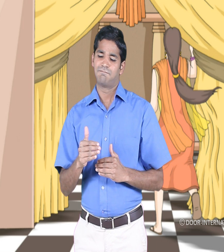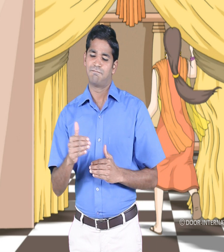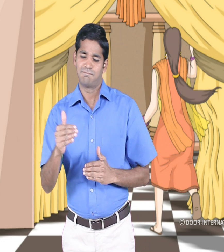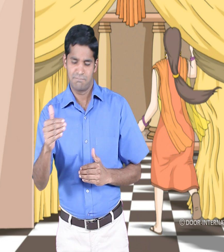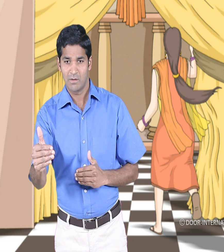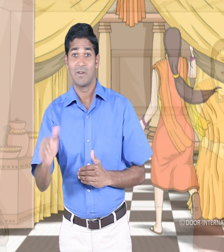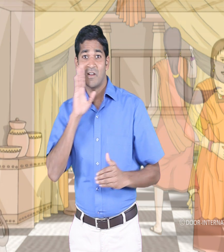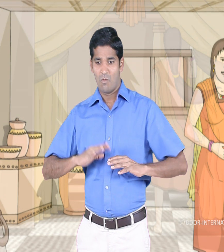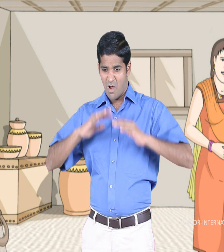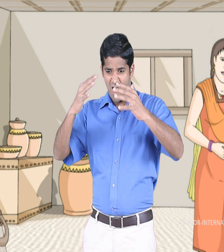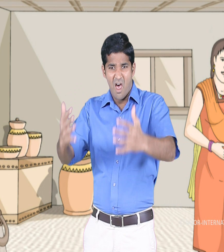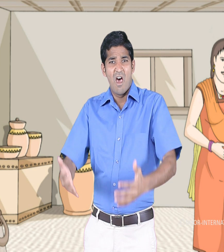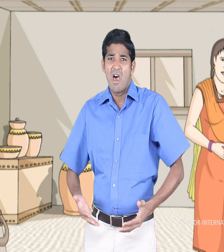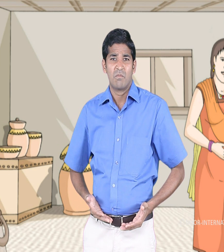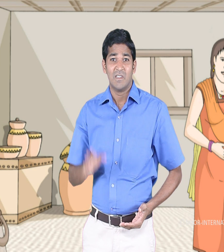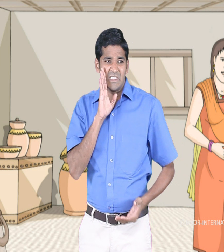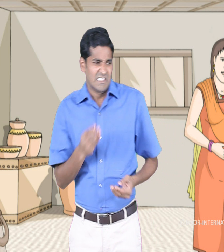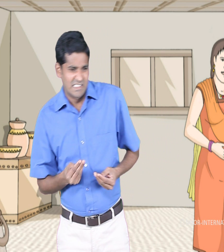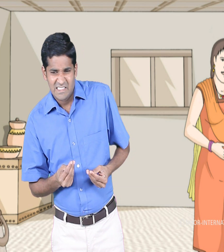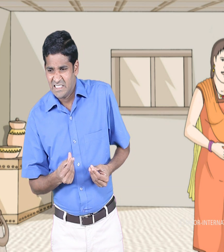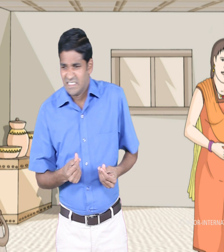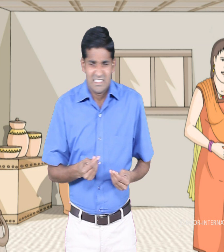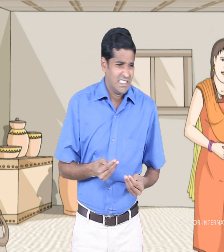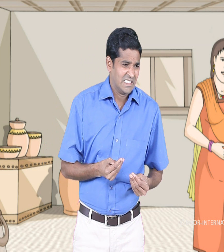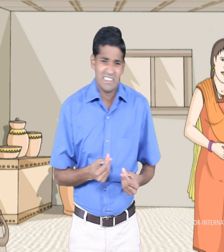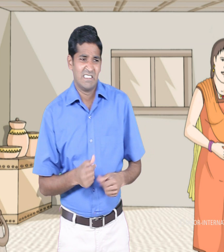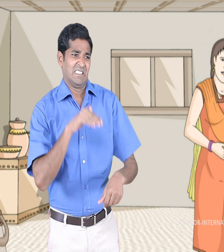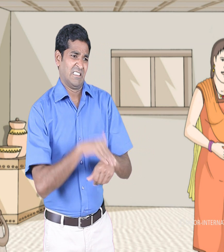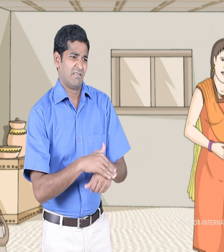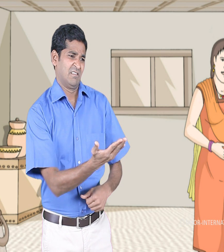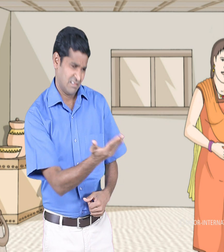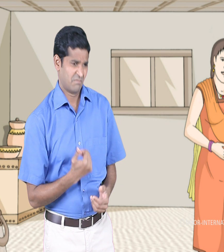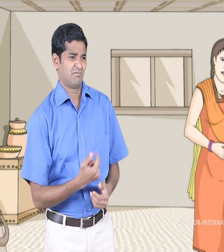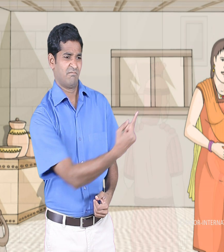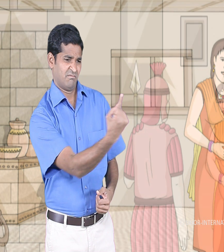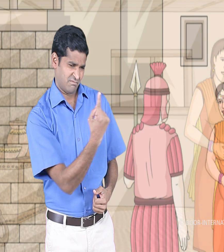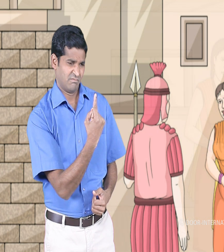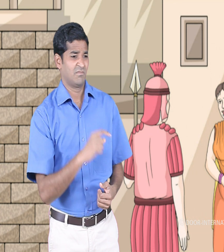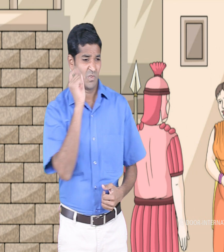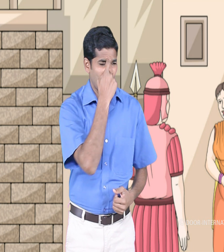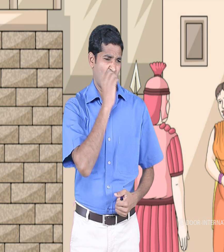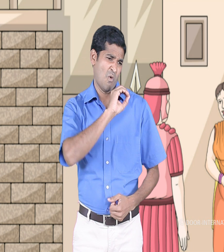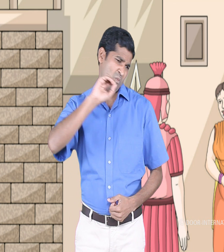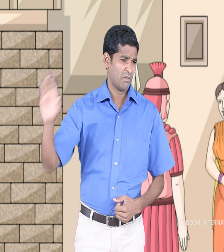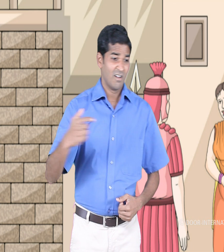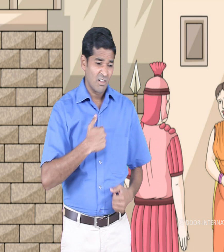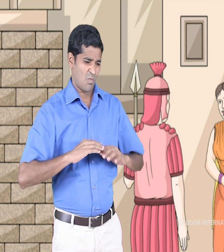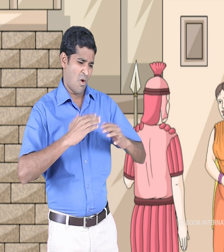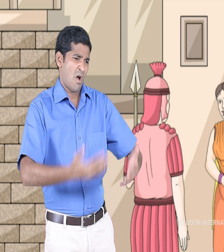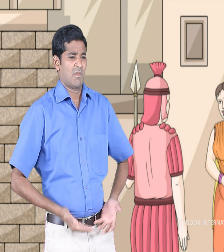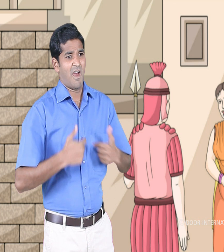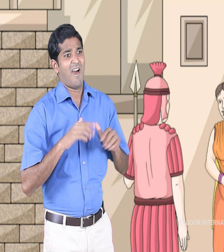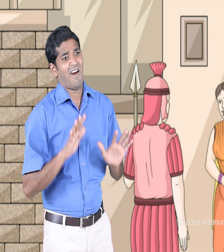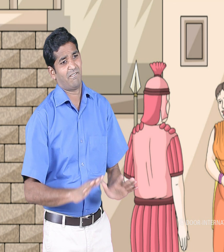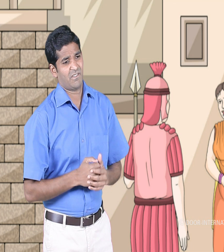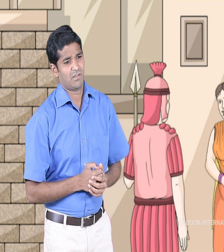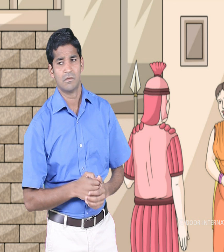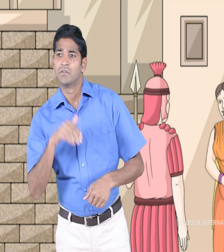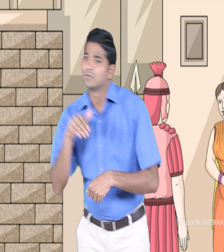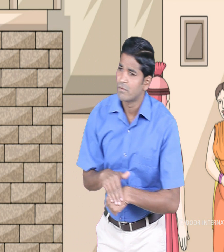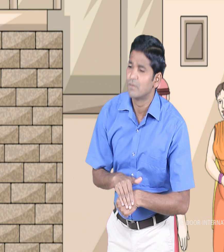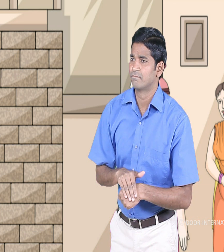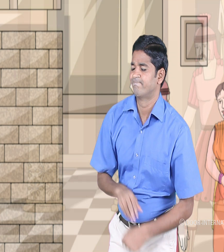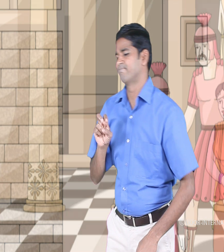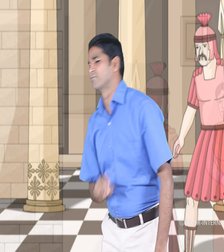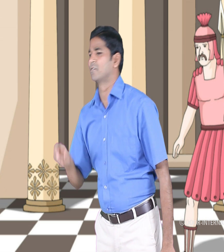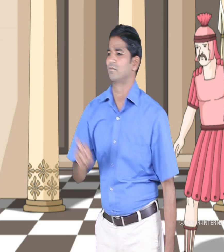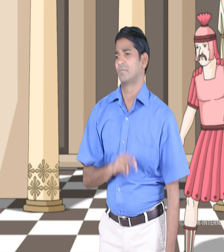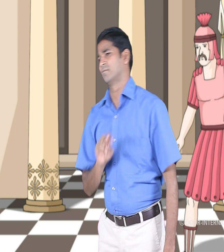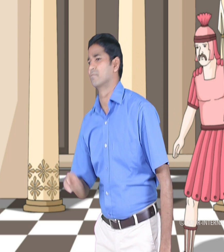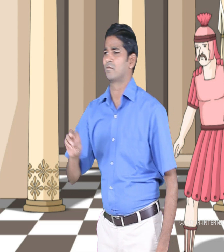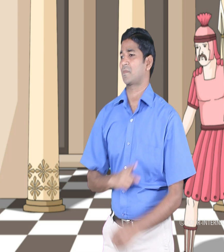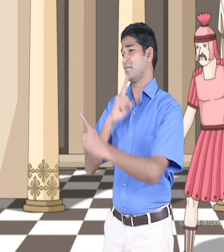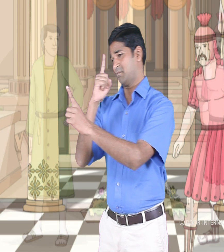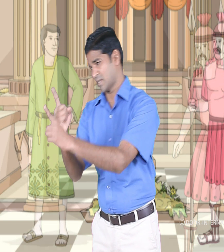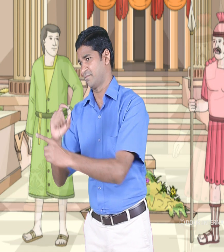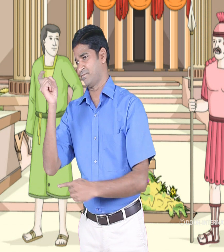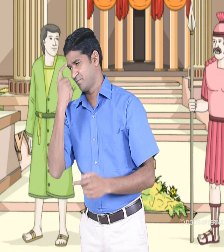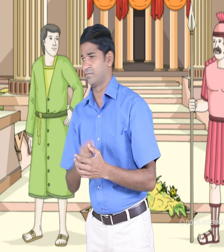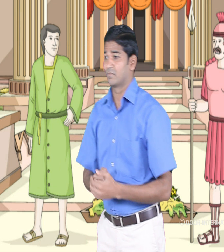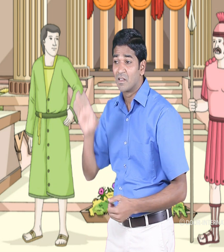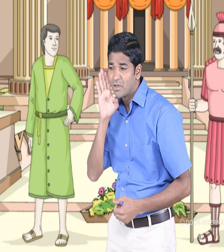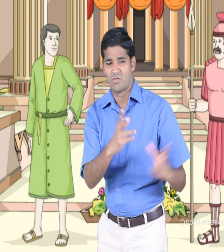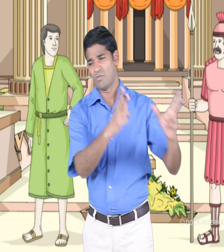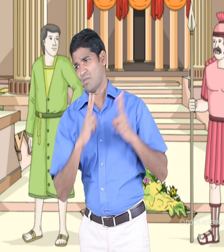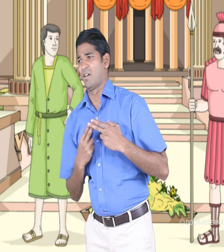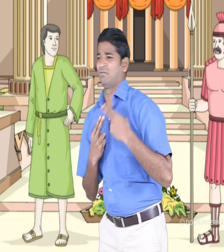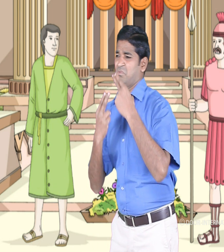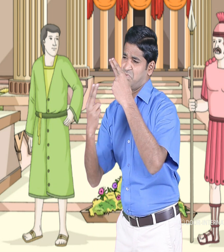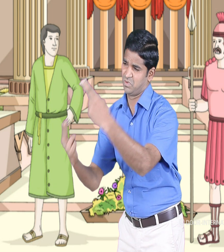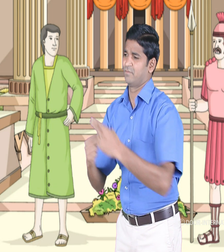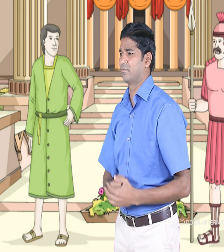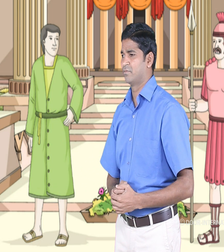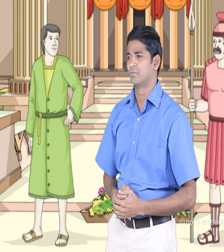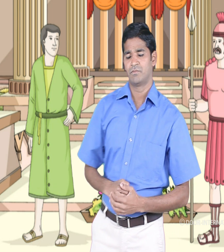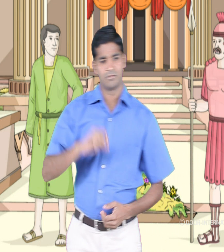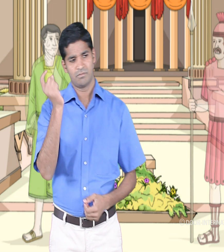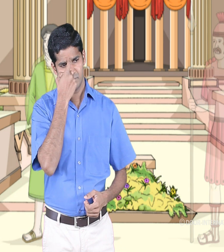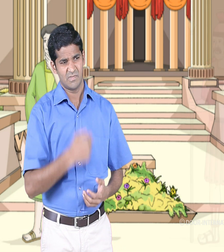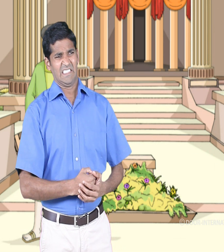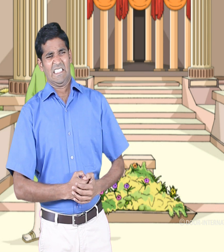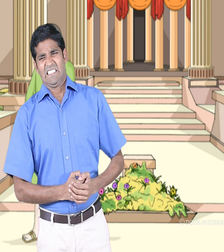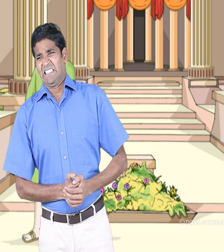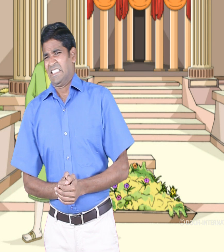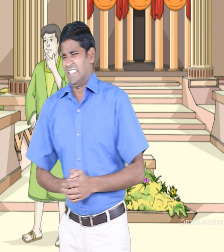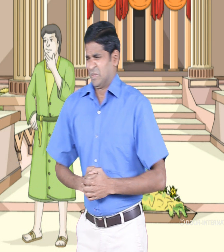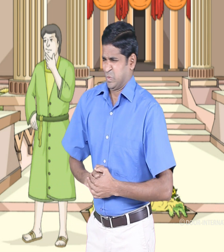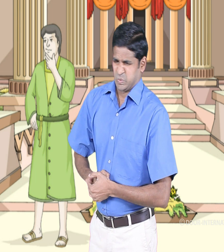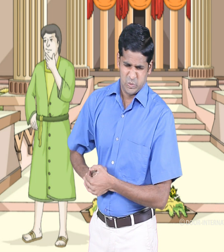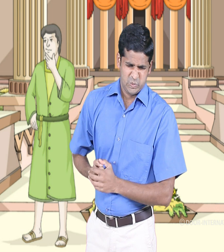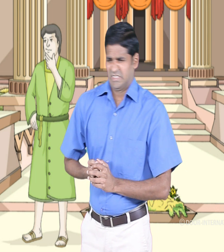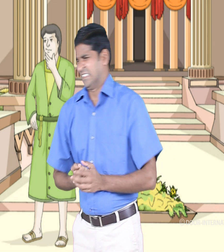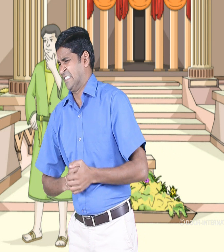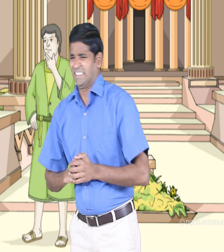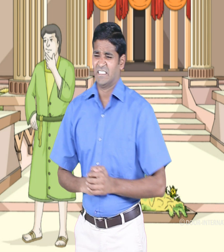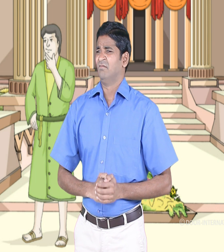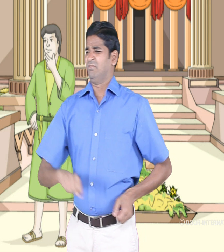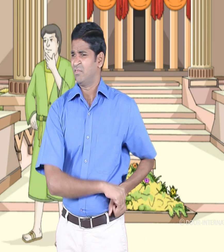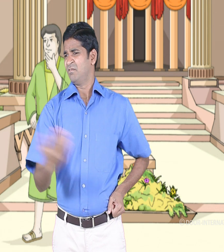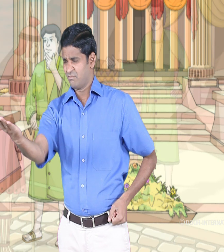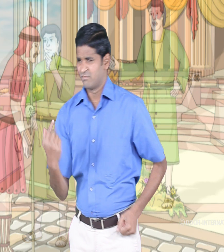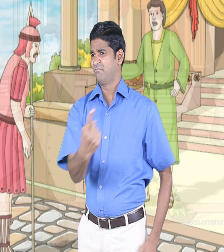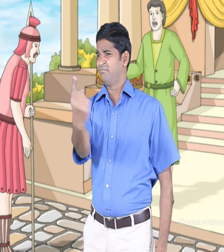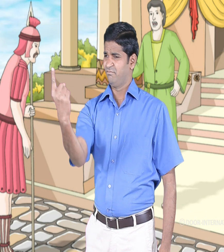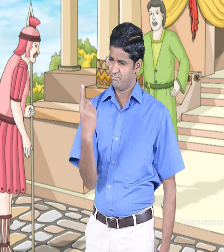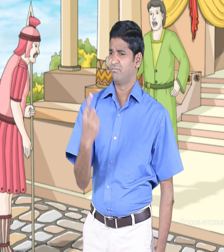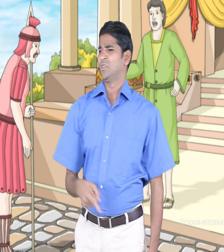And the woman conceived and sent word to David, saying, “I am pregnant.”